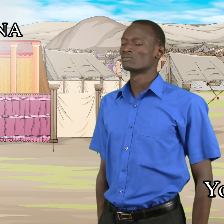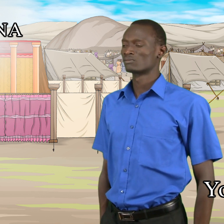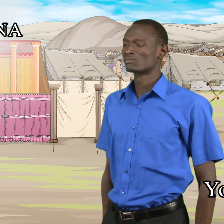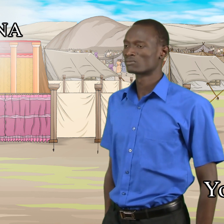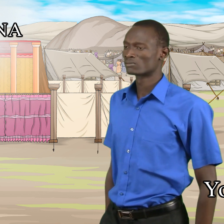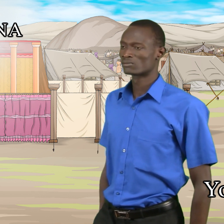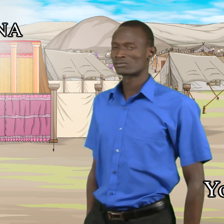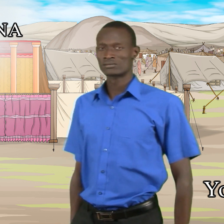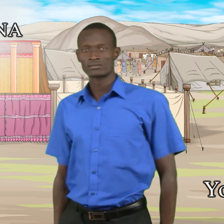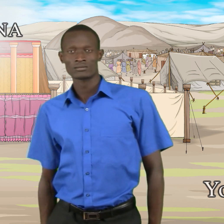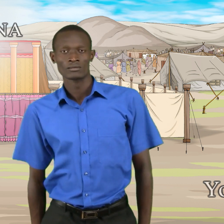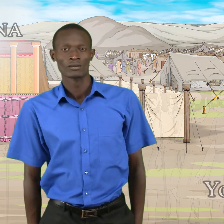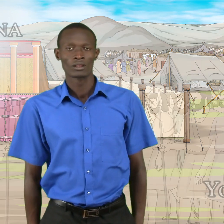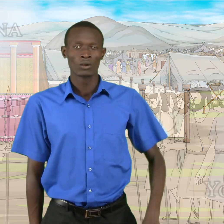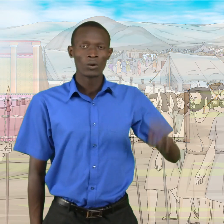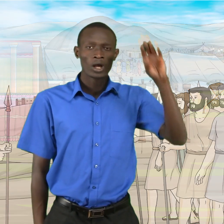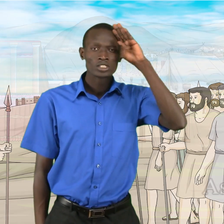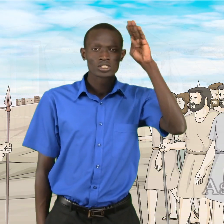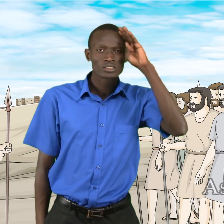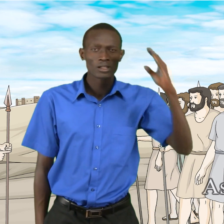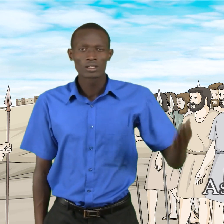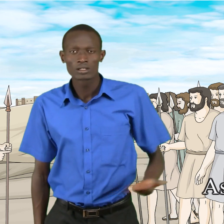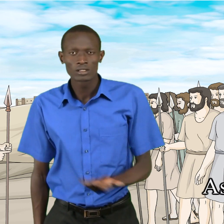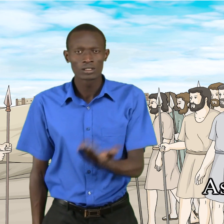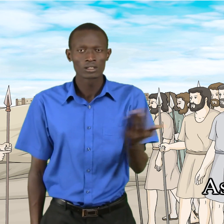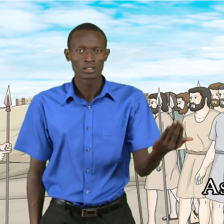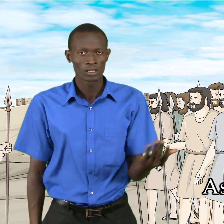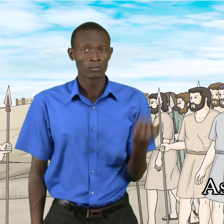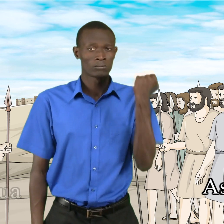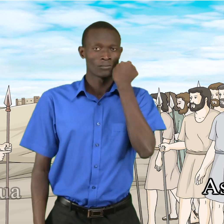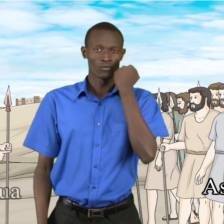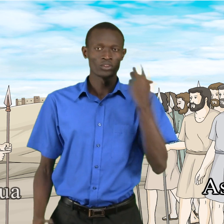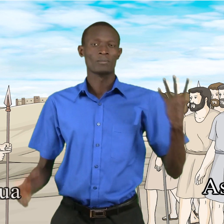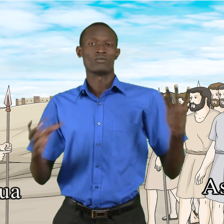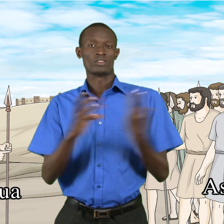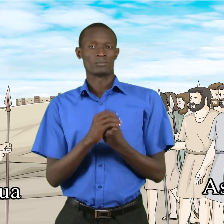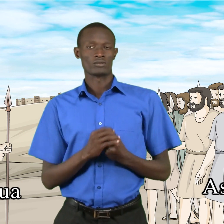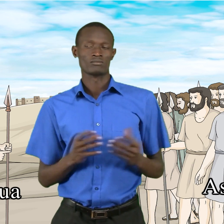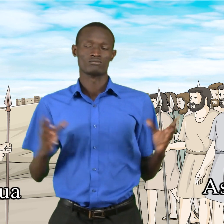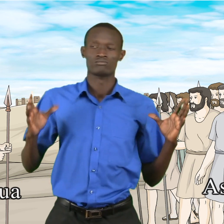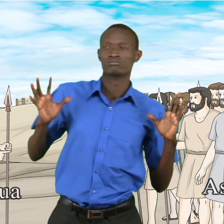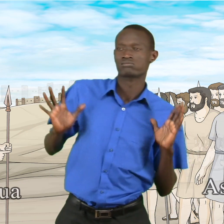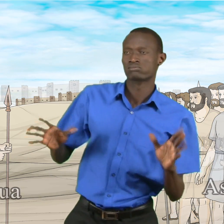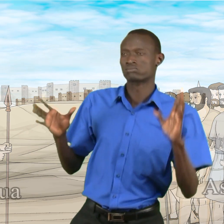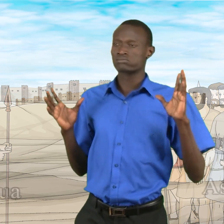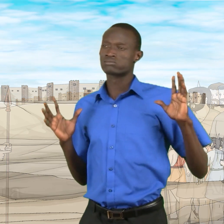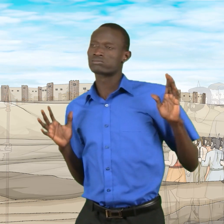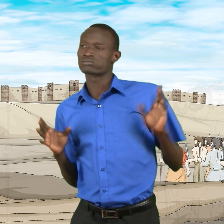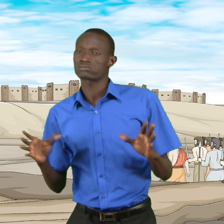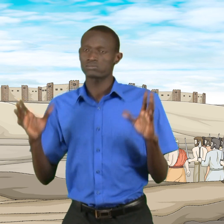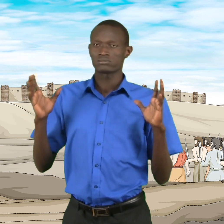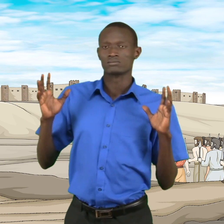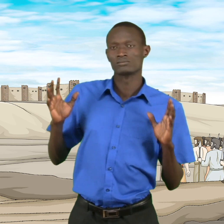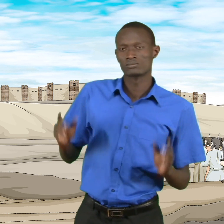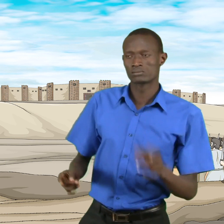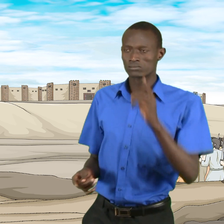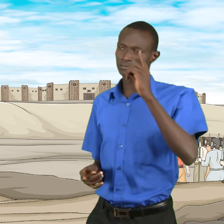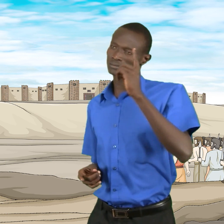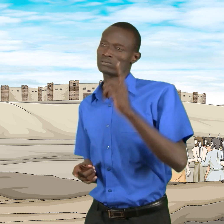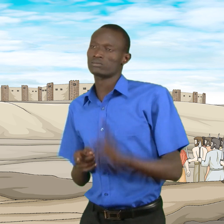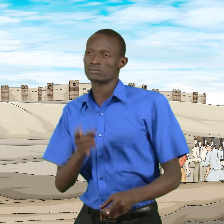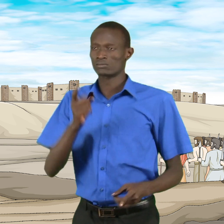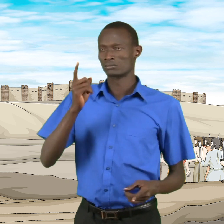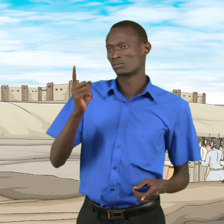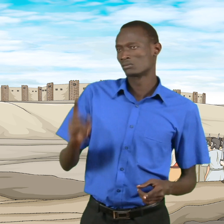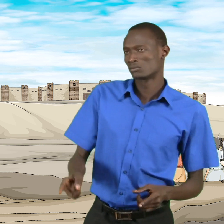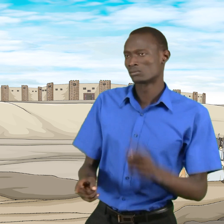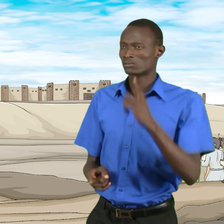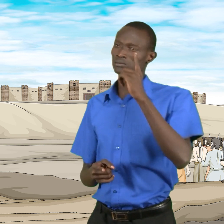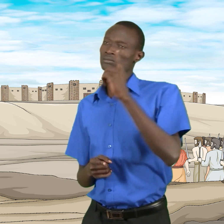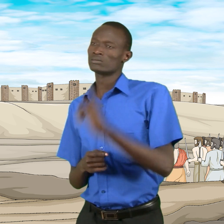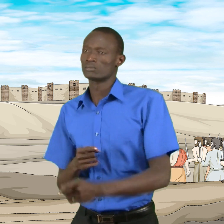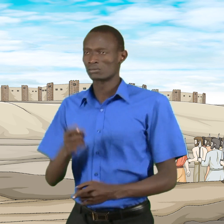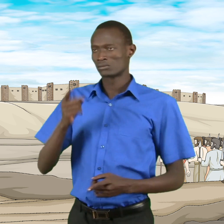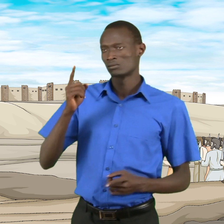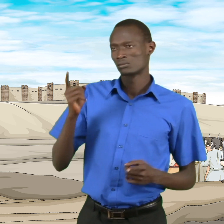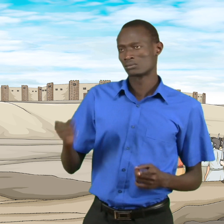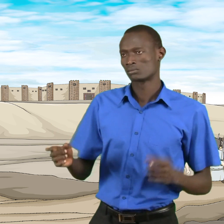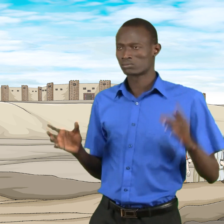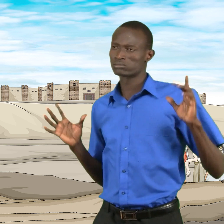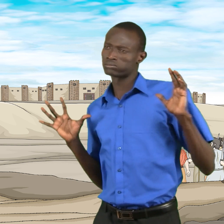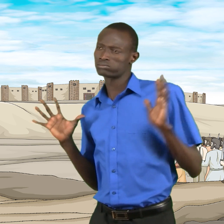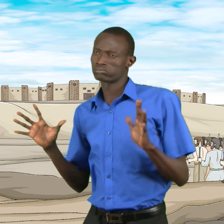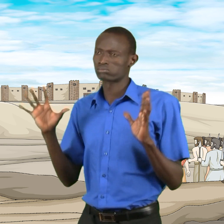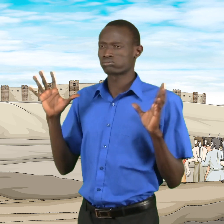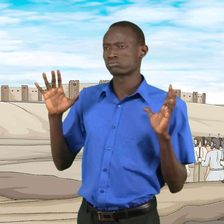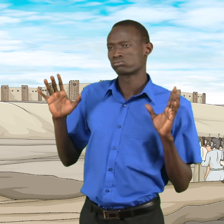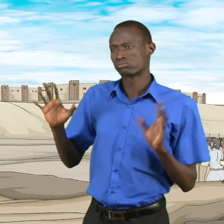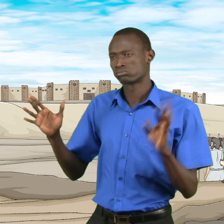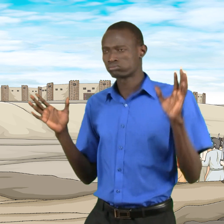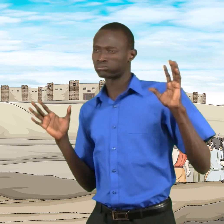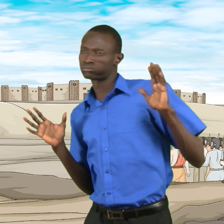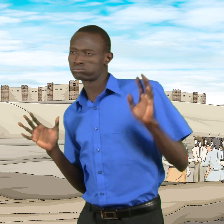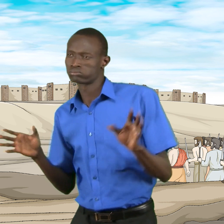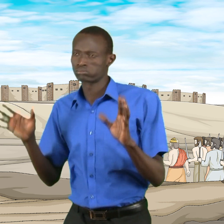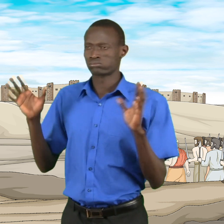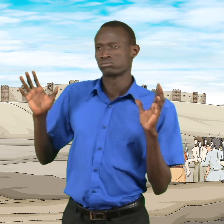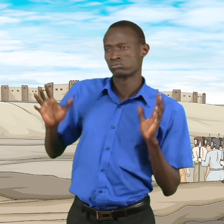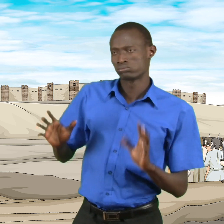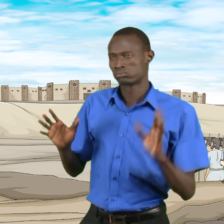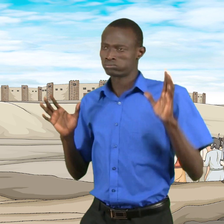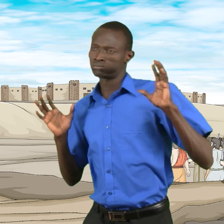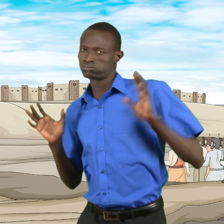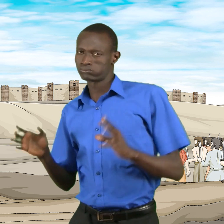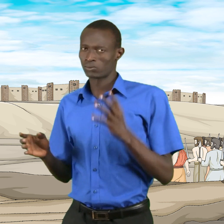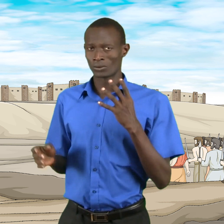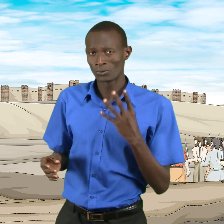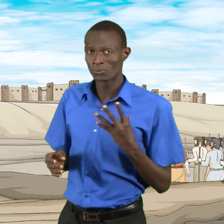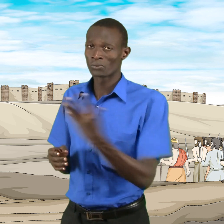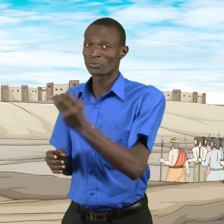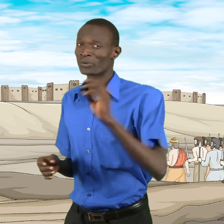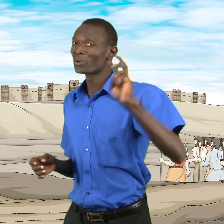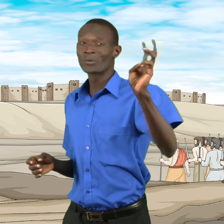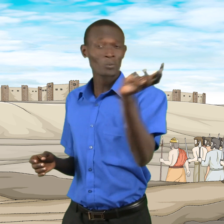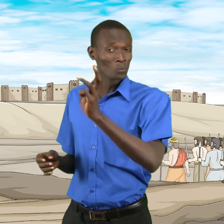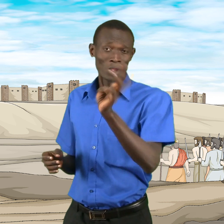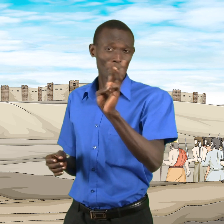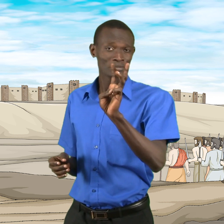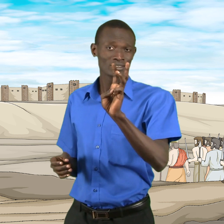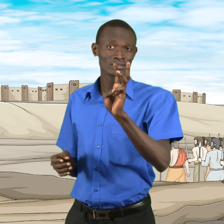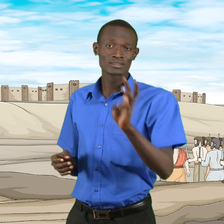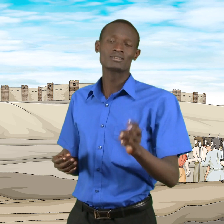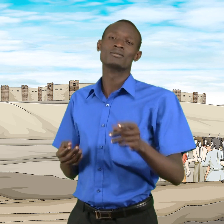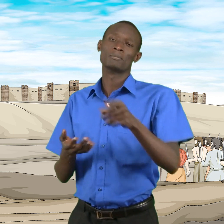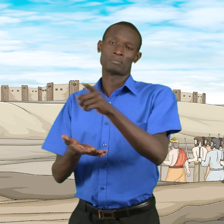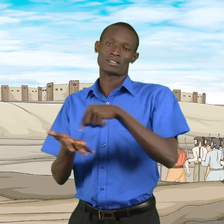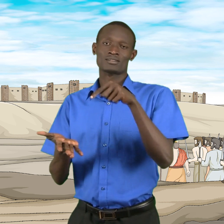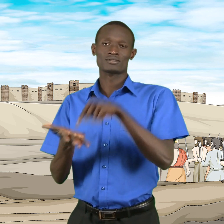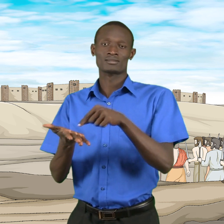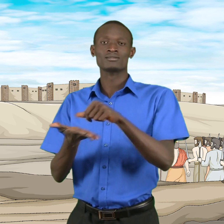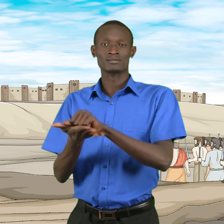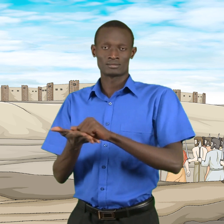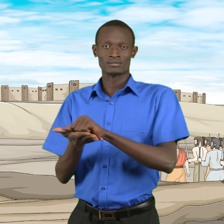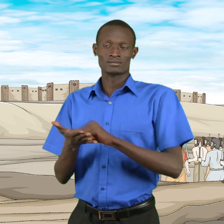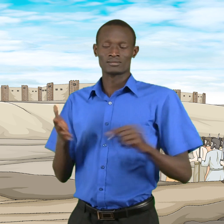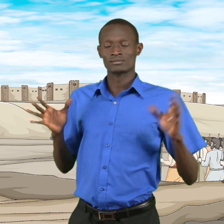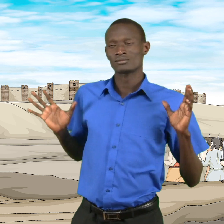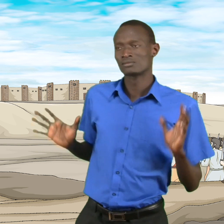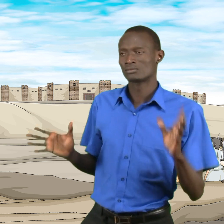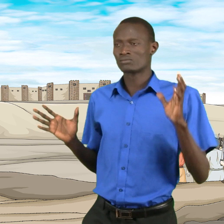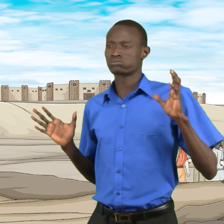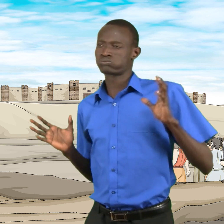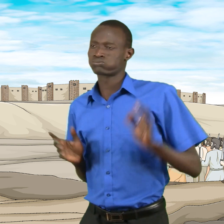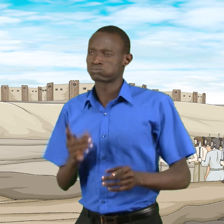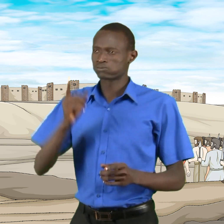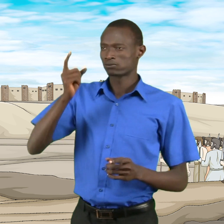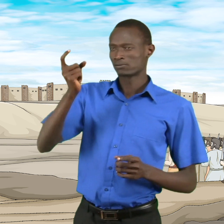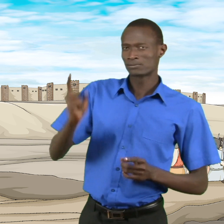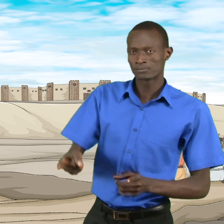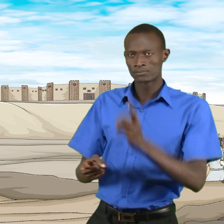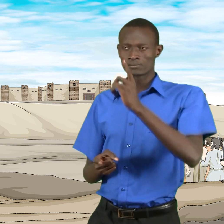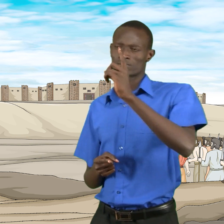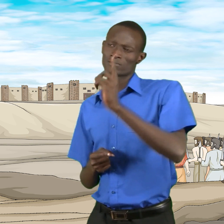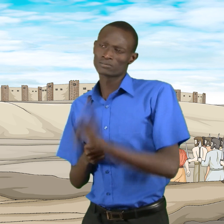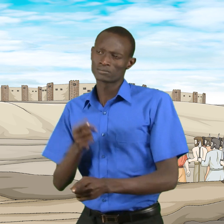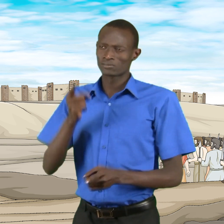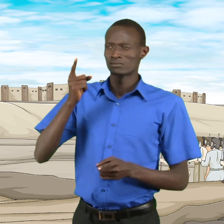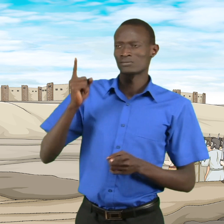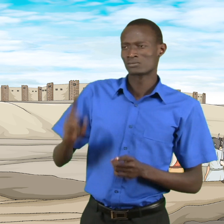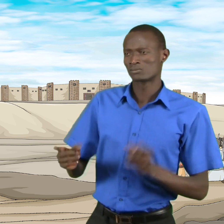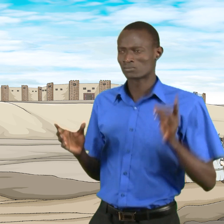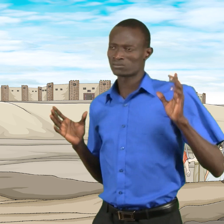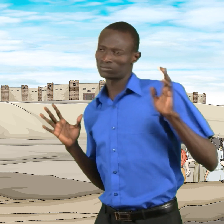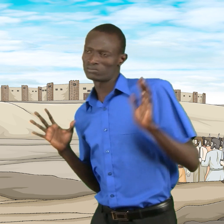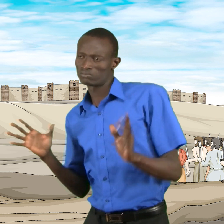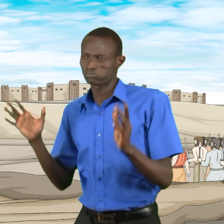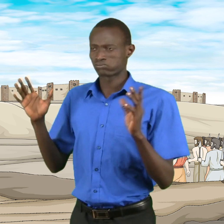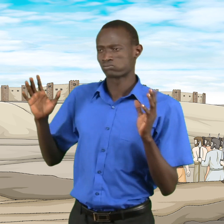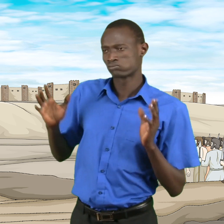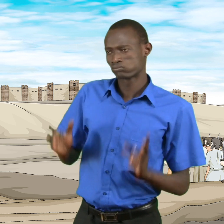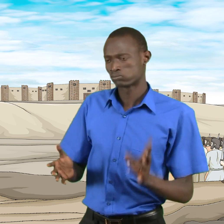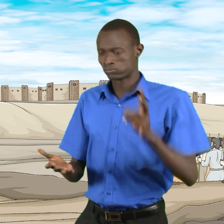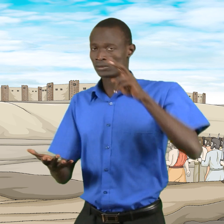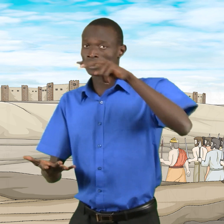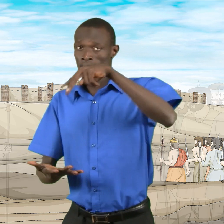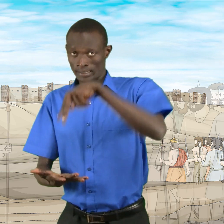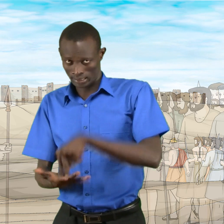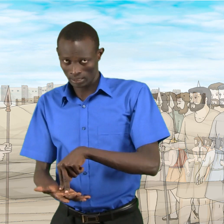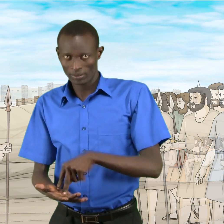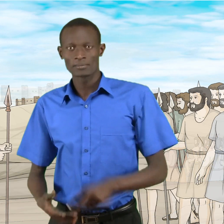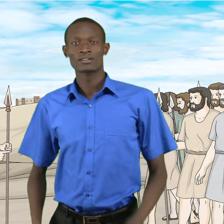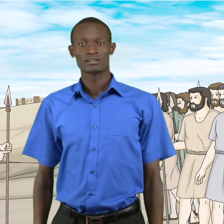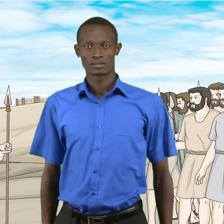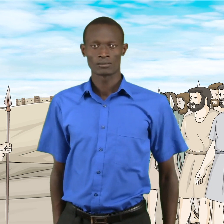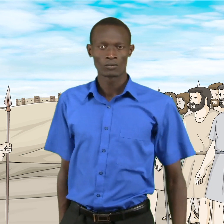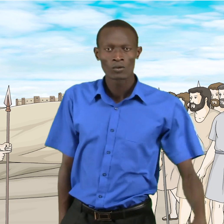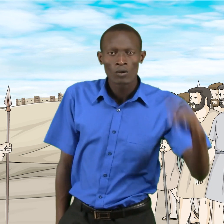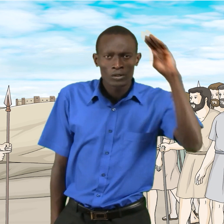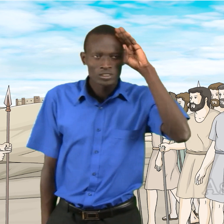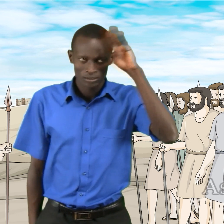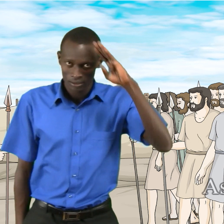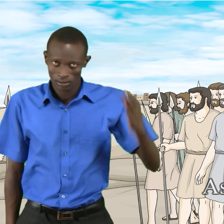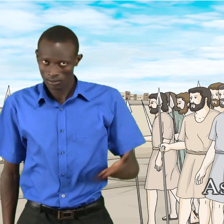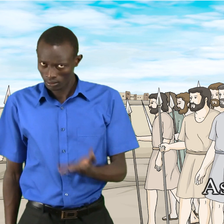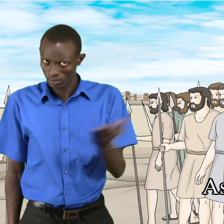So Joshua and the whole army set out to attack Ai.